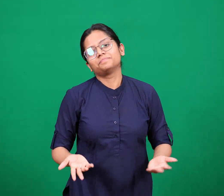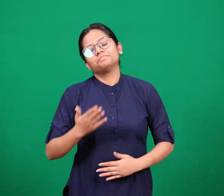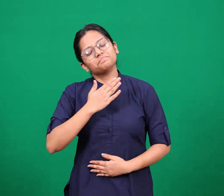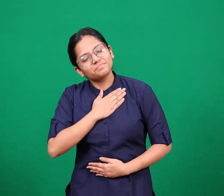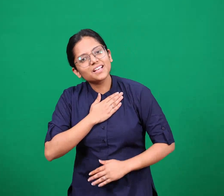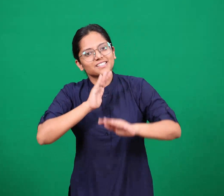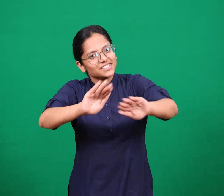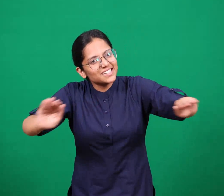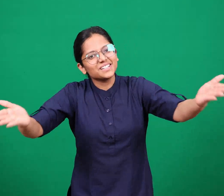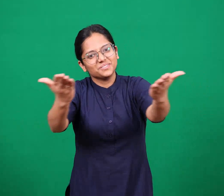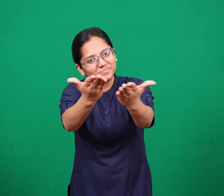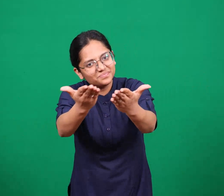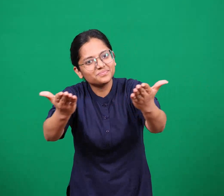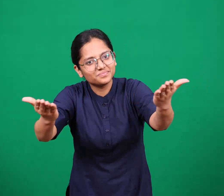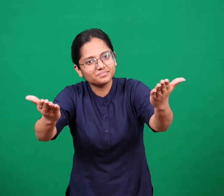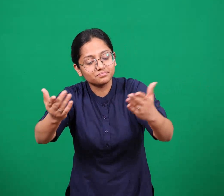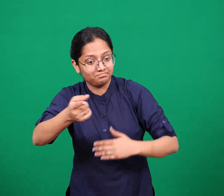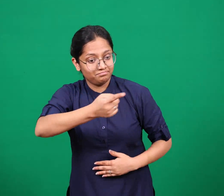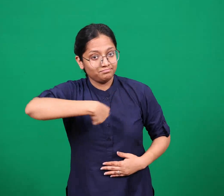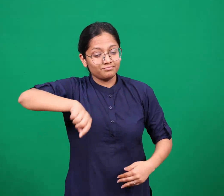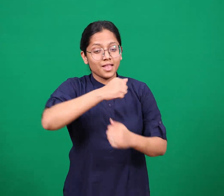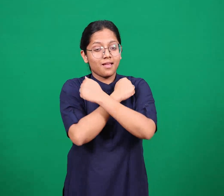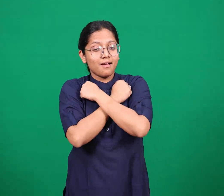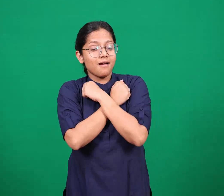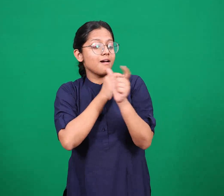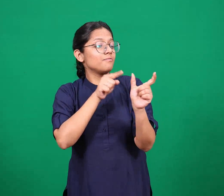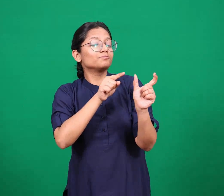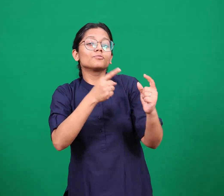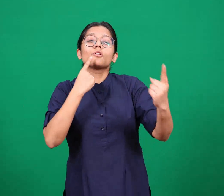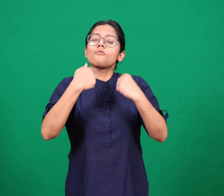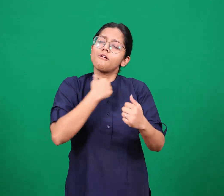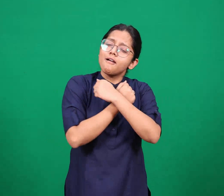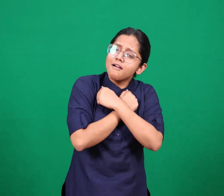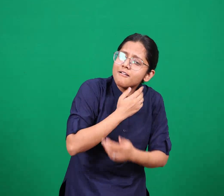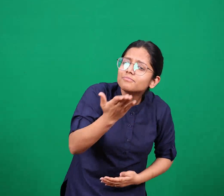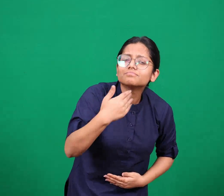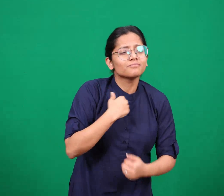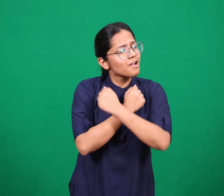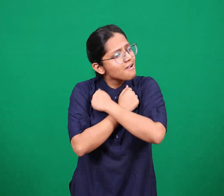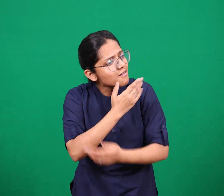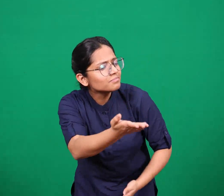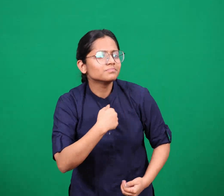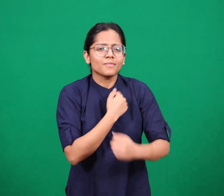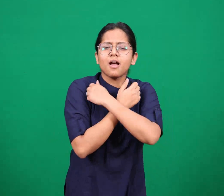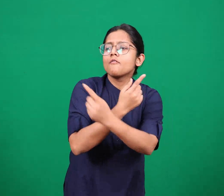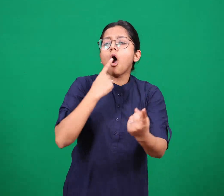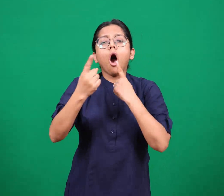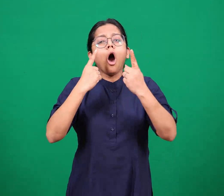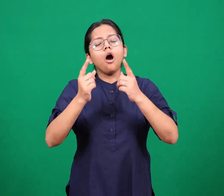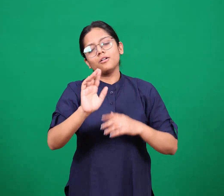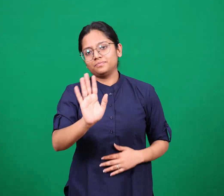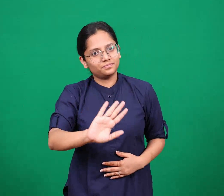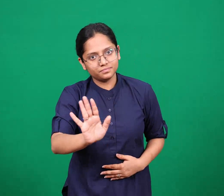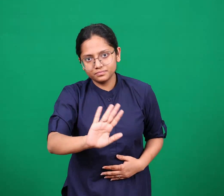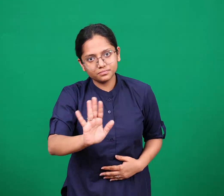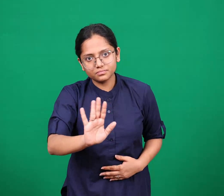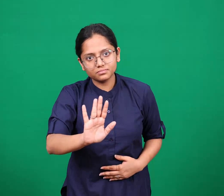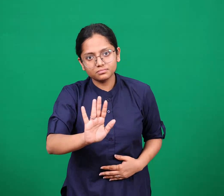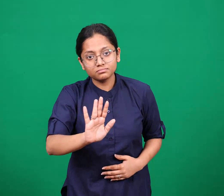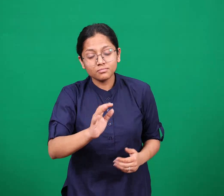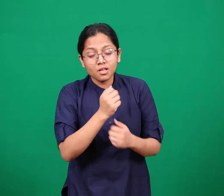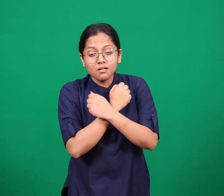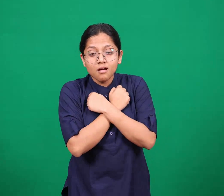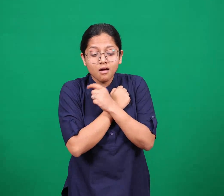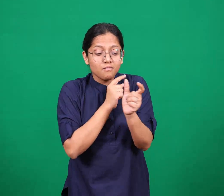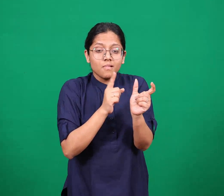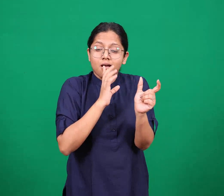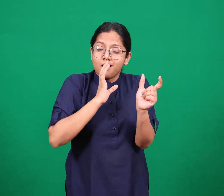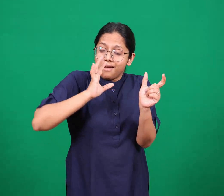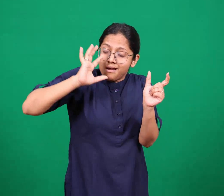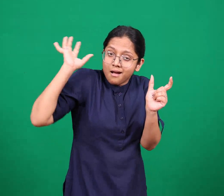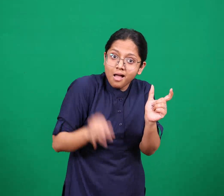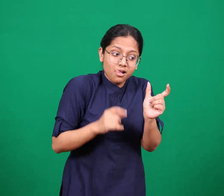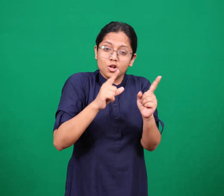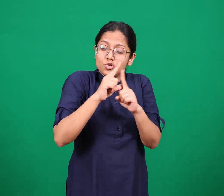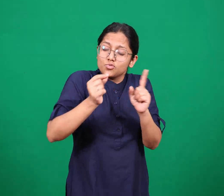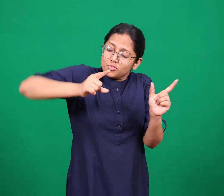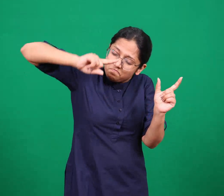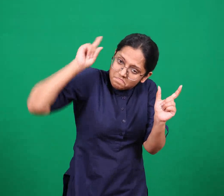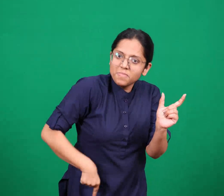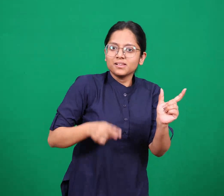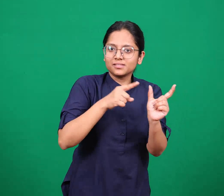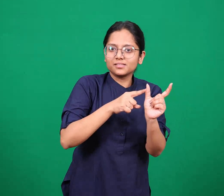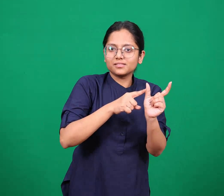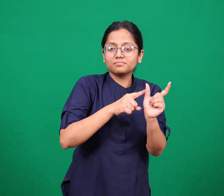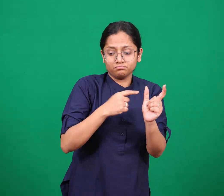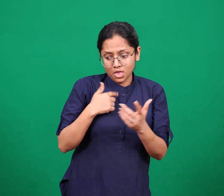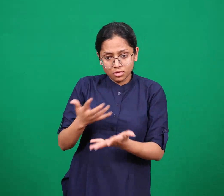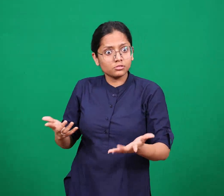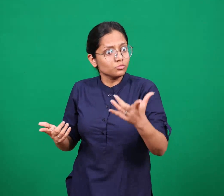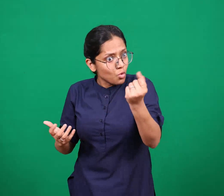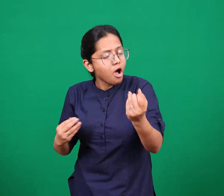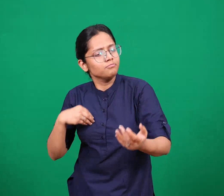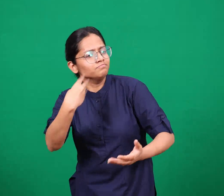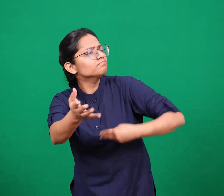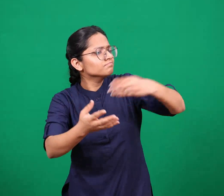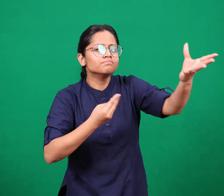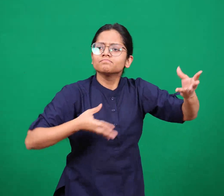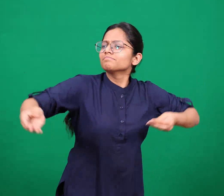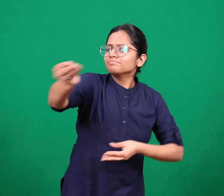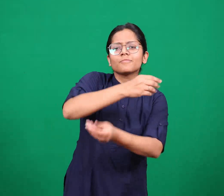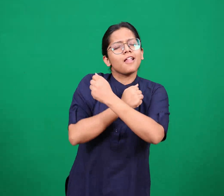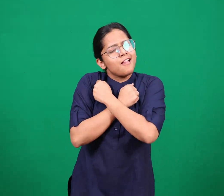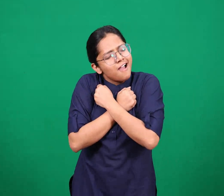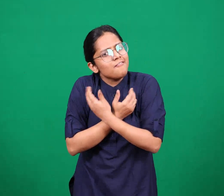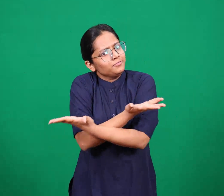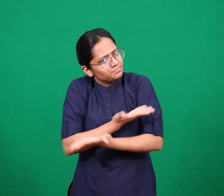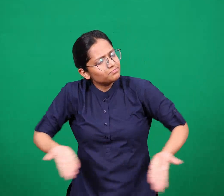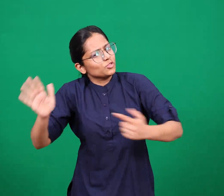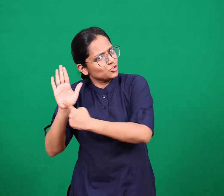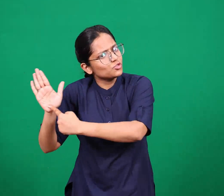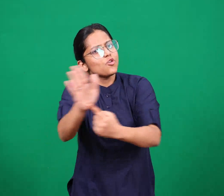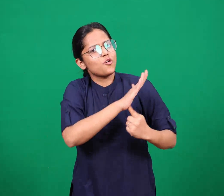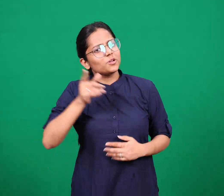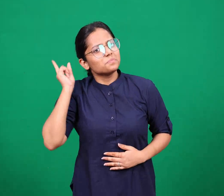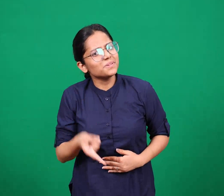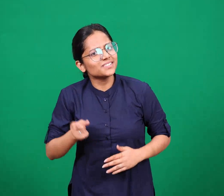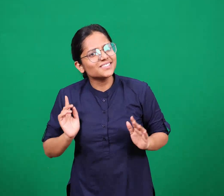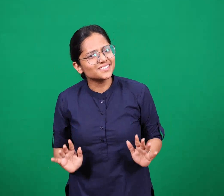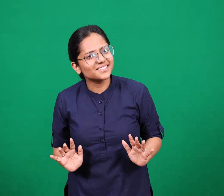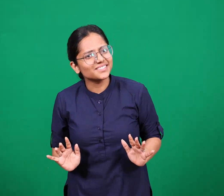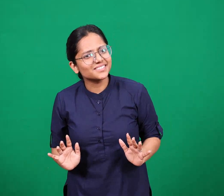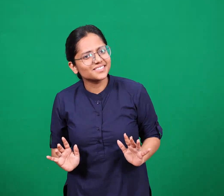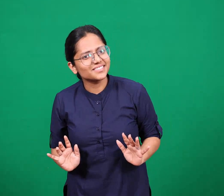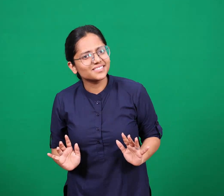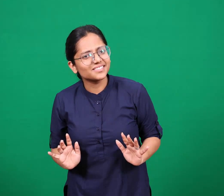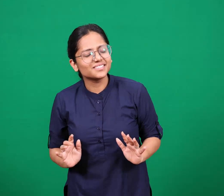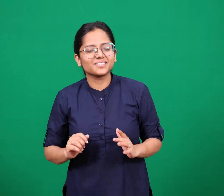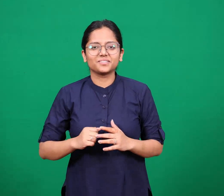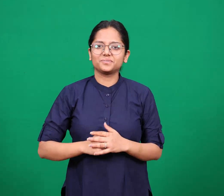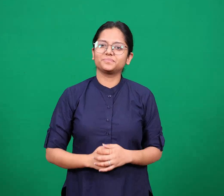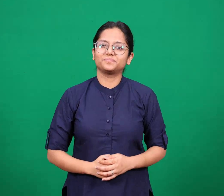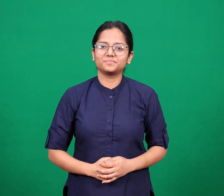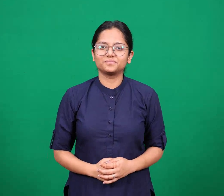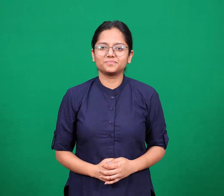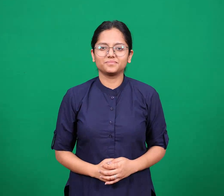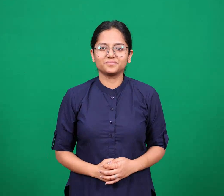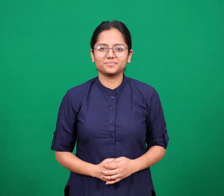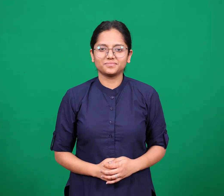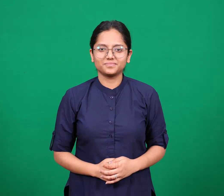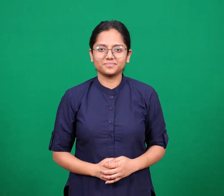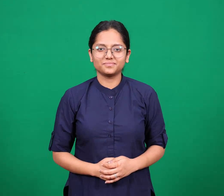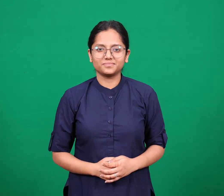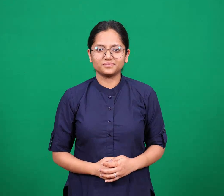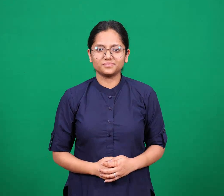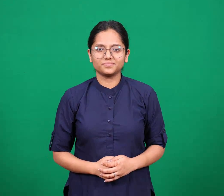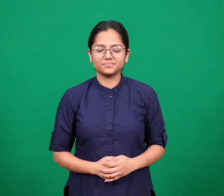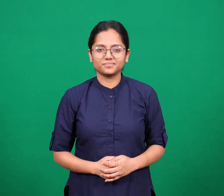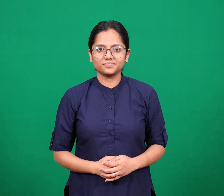Little children, let us love not in word and speech, but in action and truth.